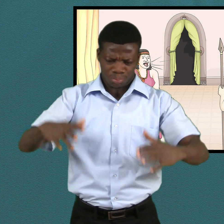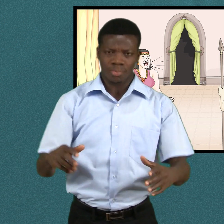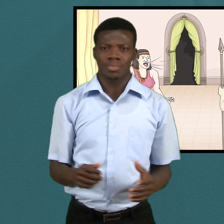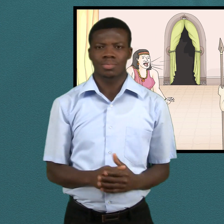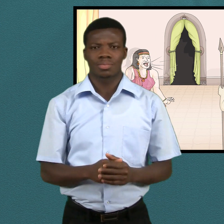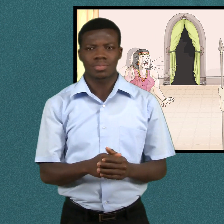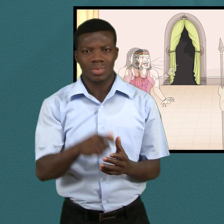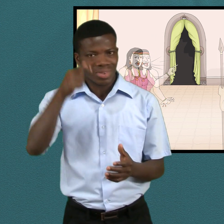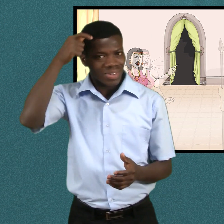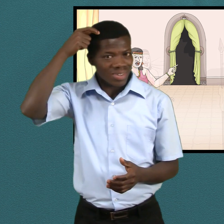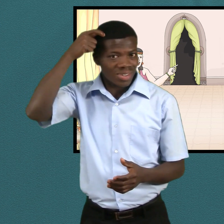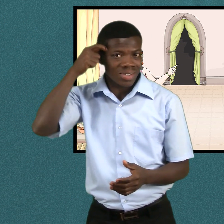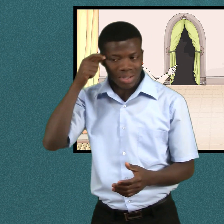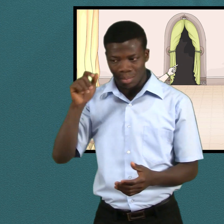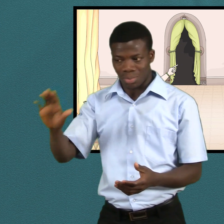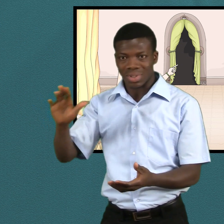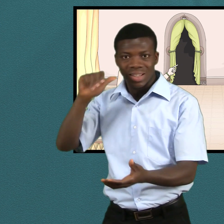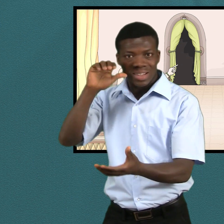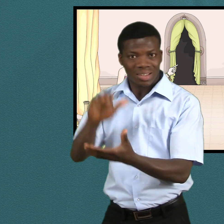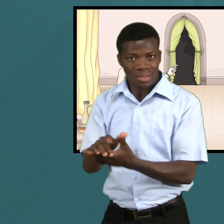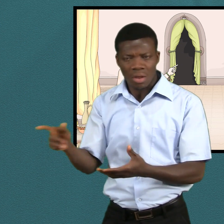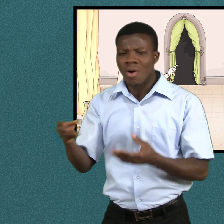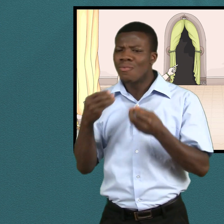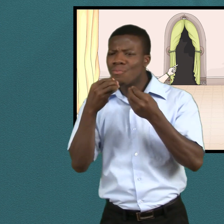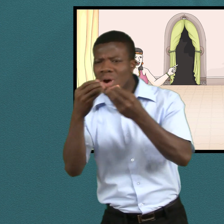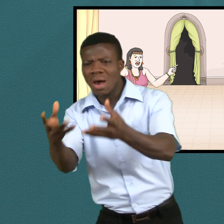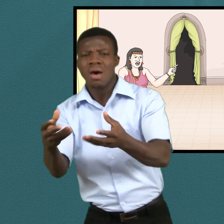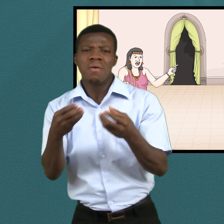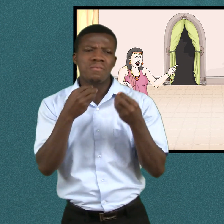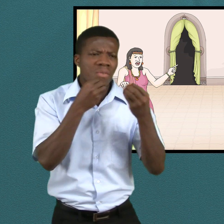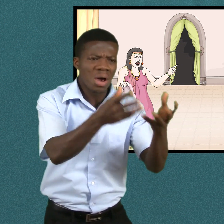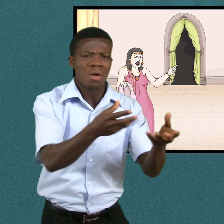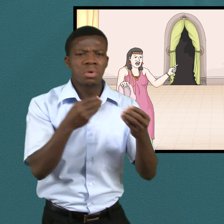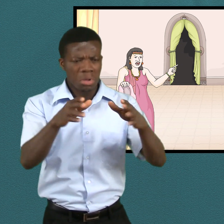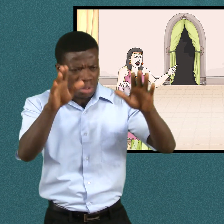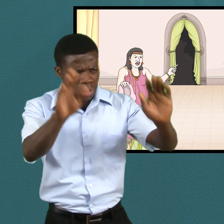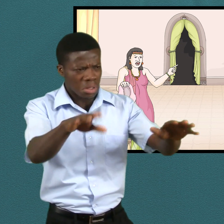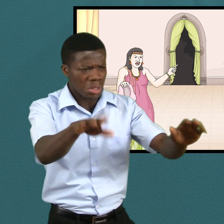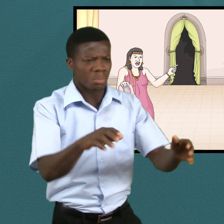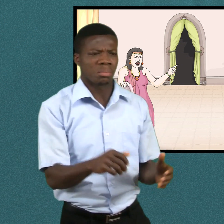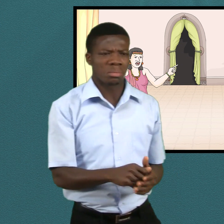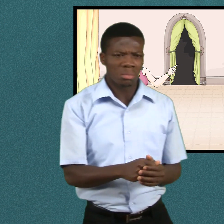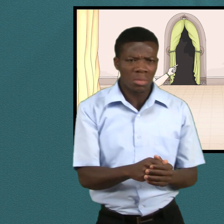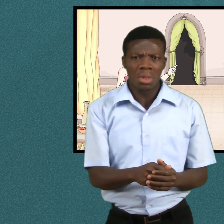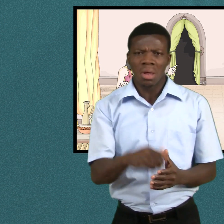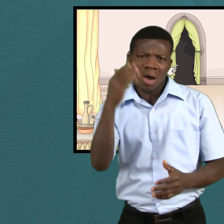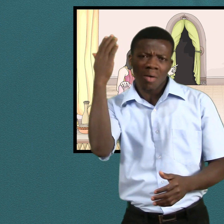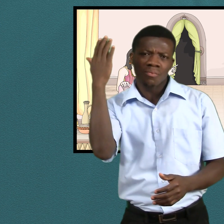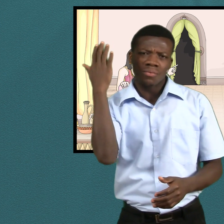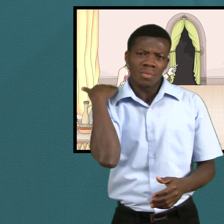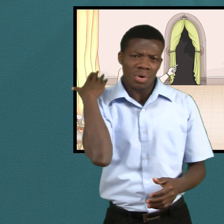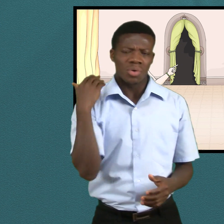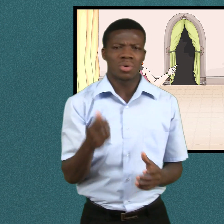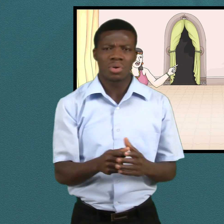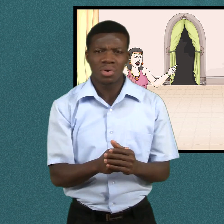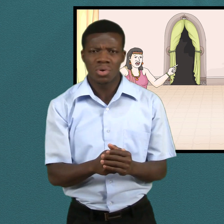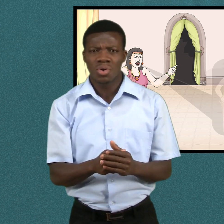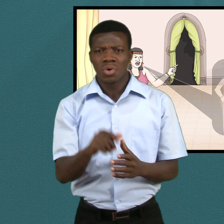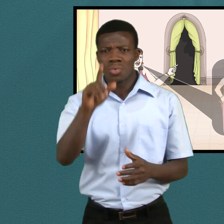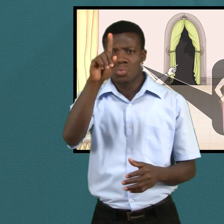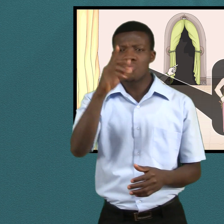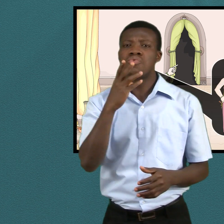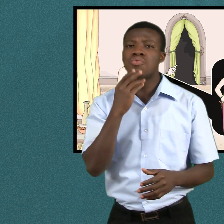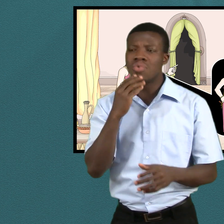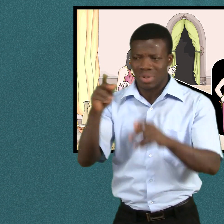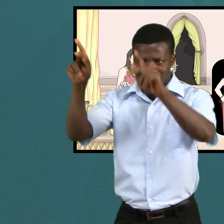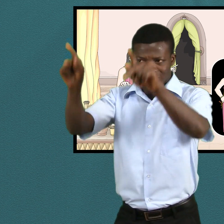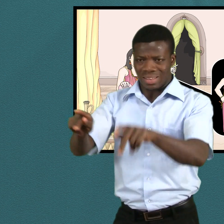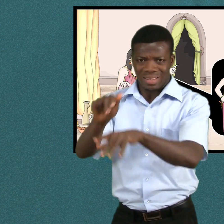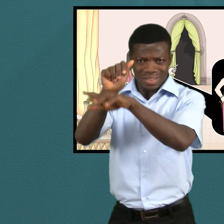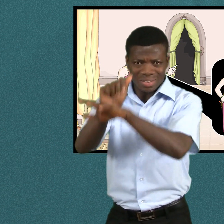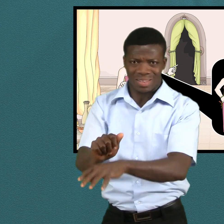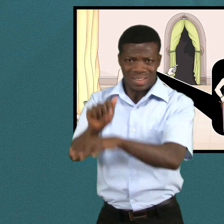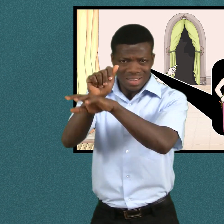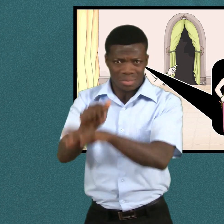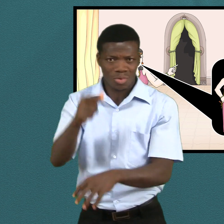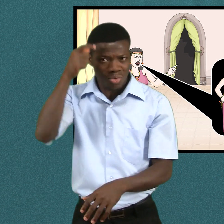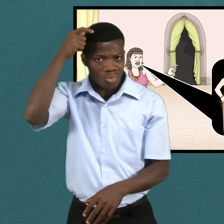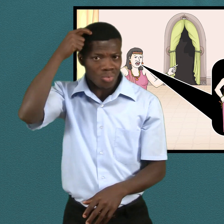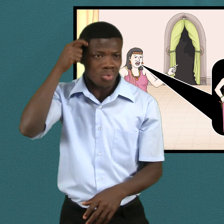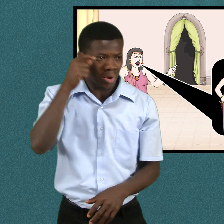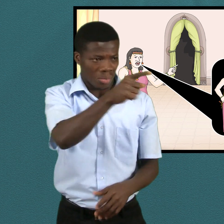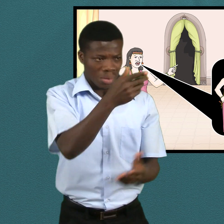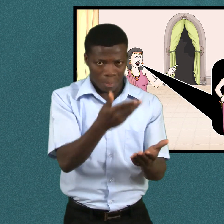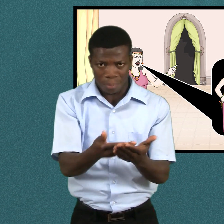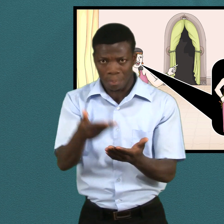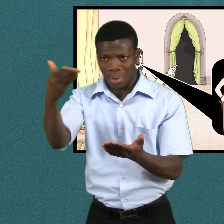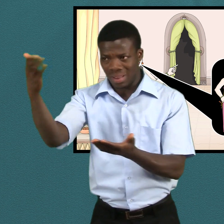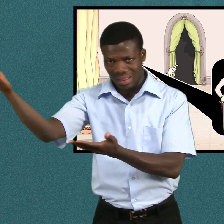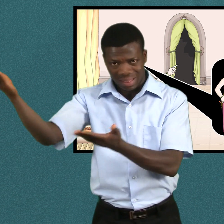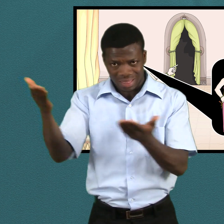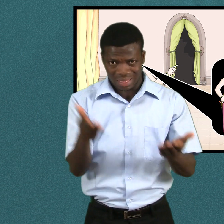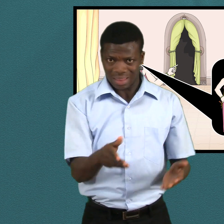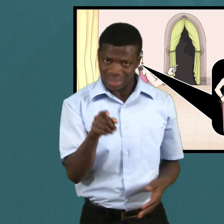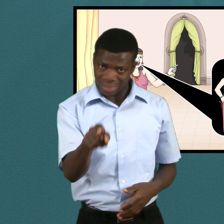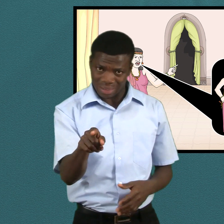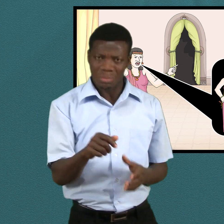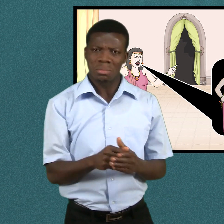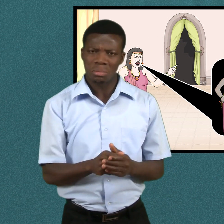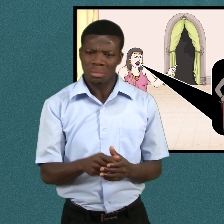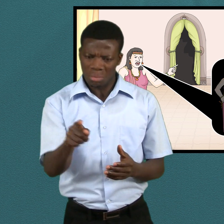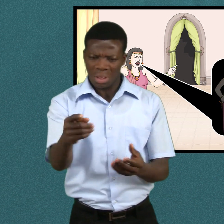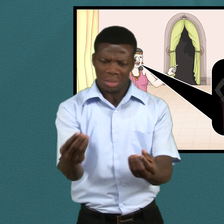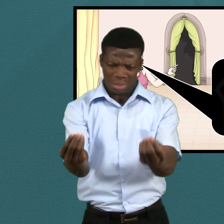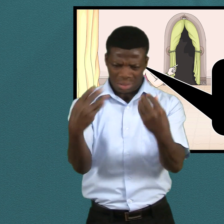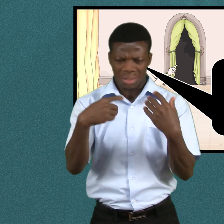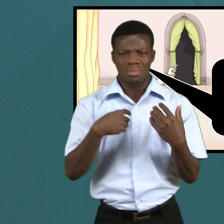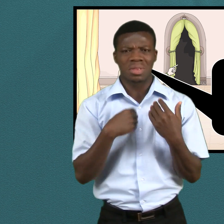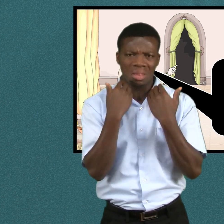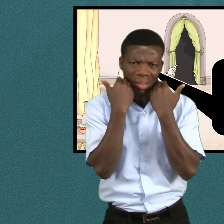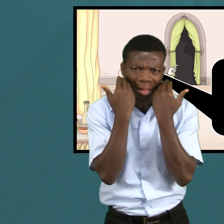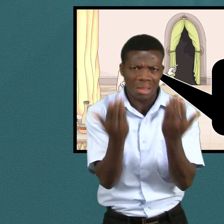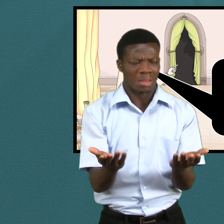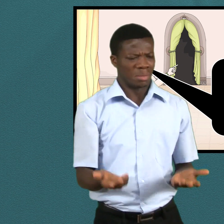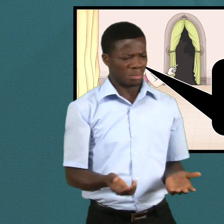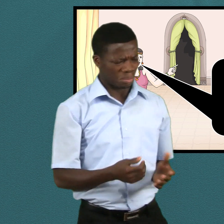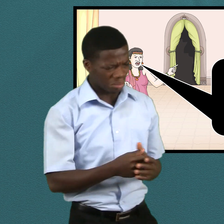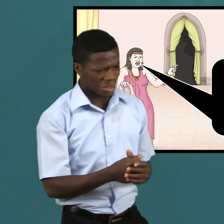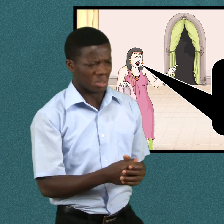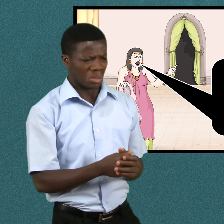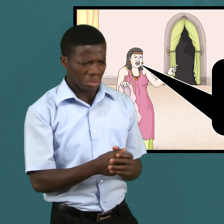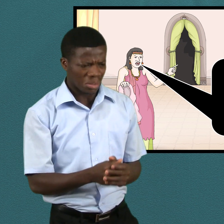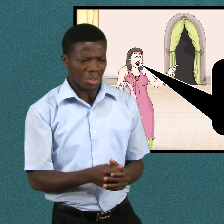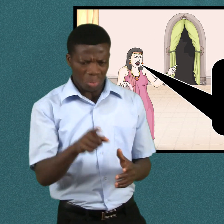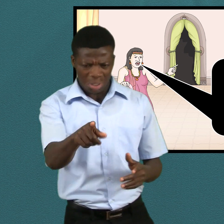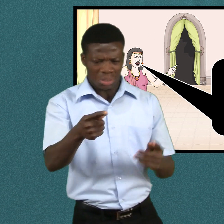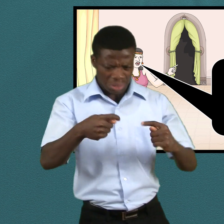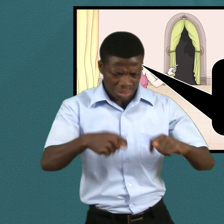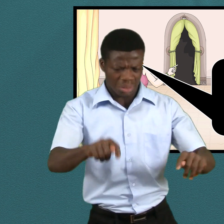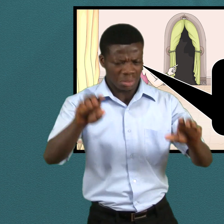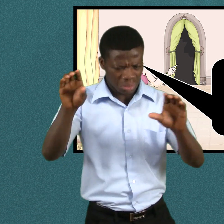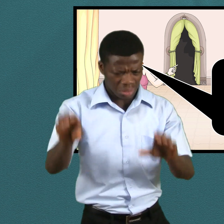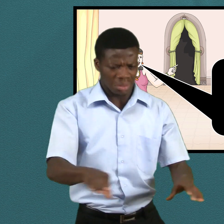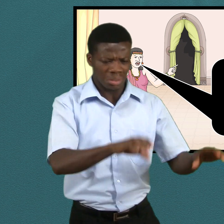“Look,” she said, “this Hebrew has been brought to us to make sport of us.